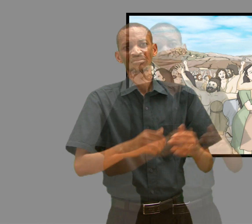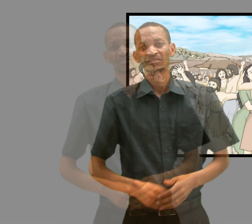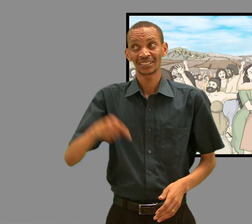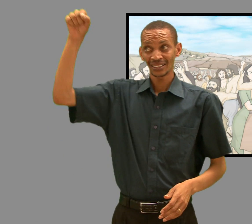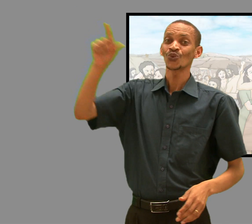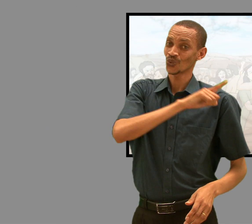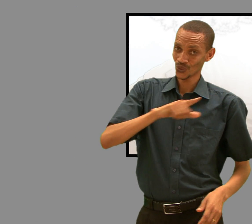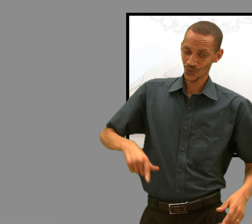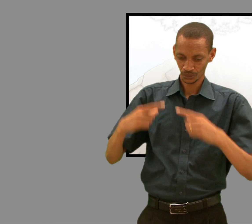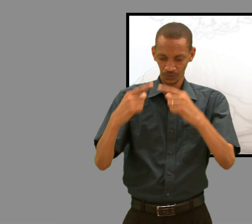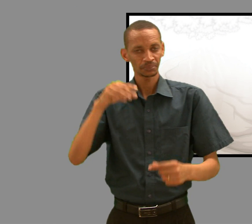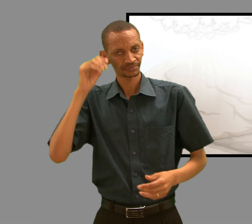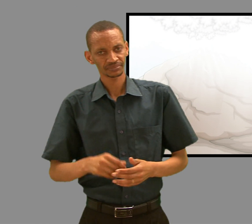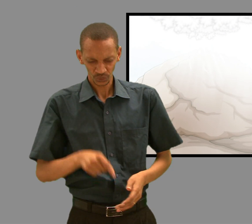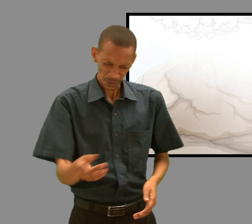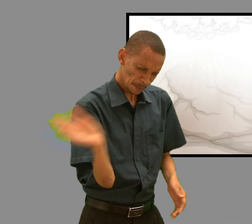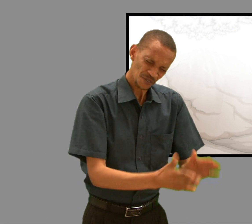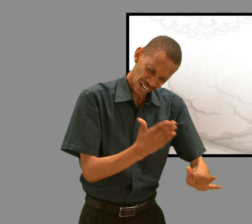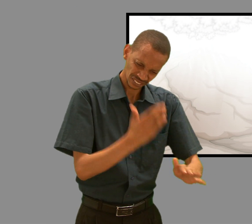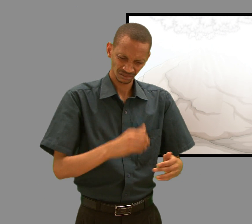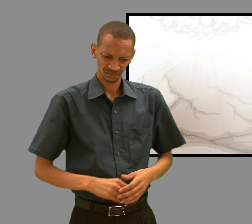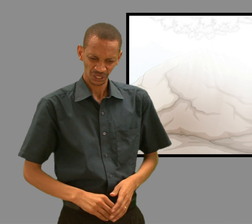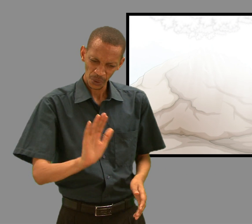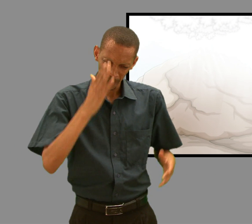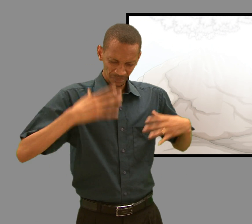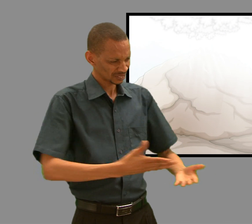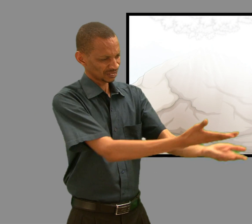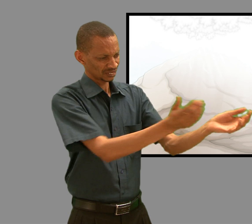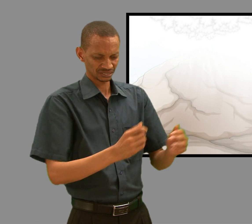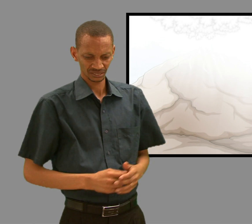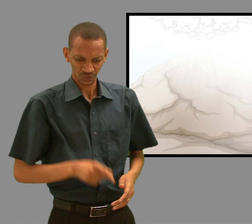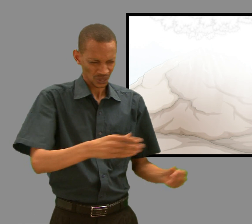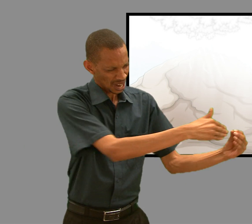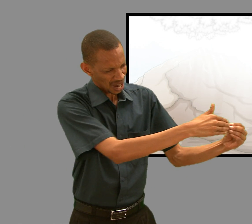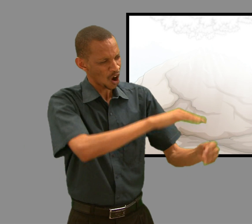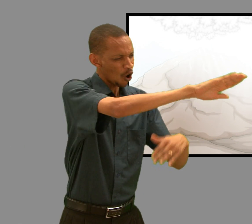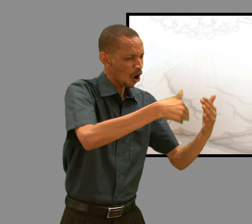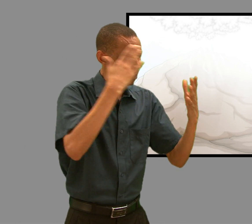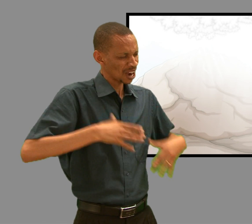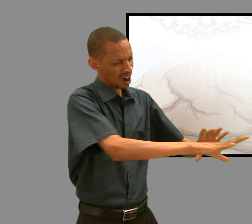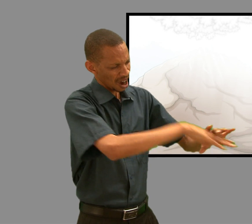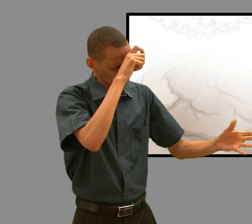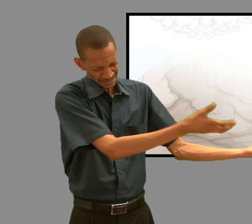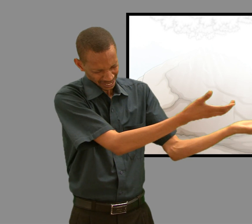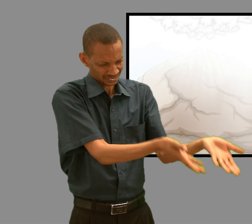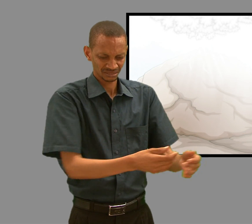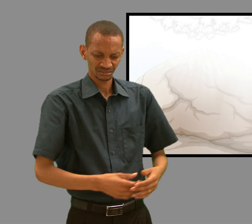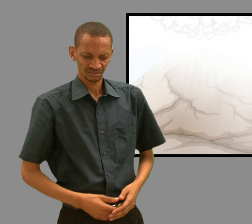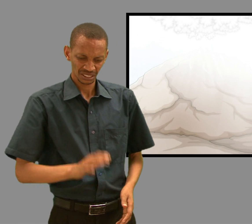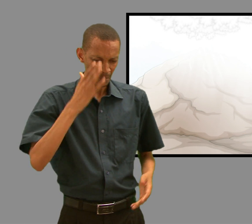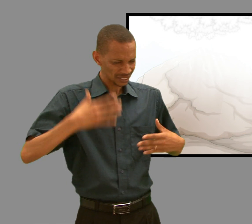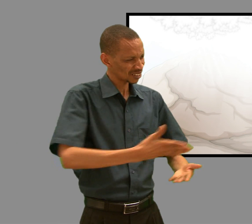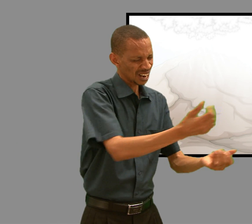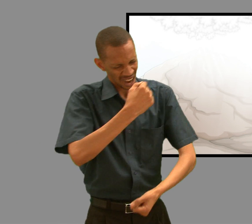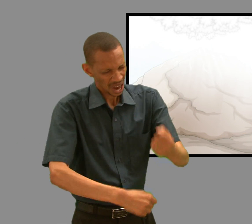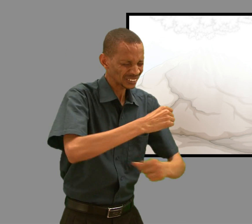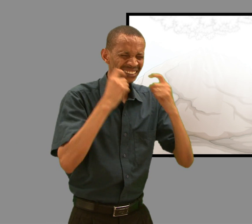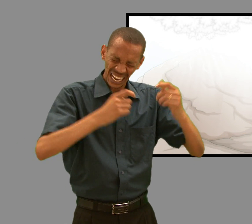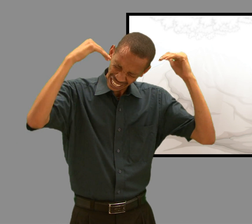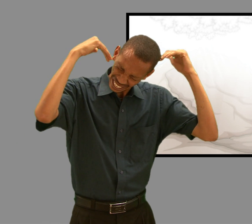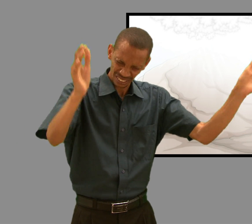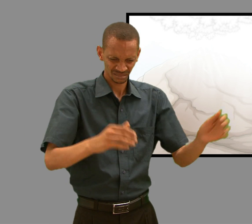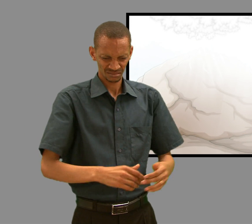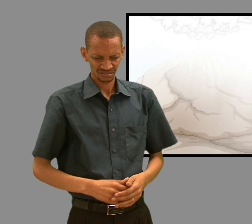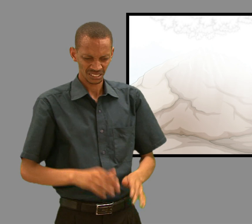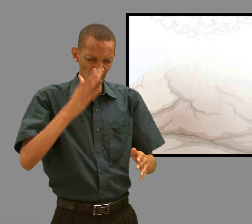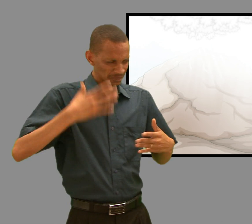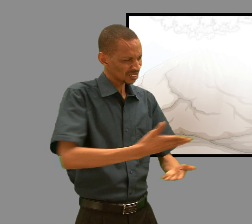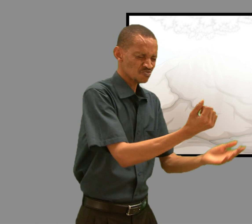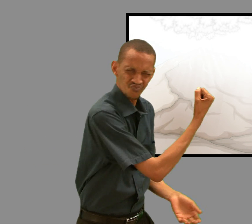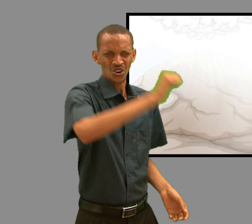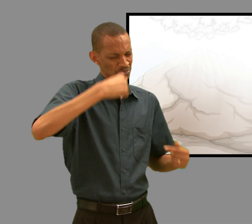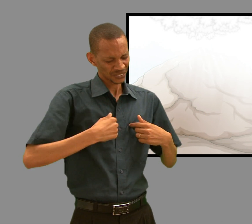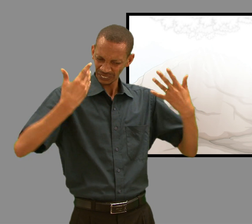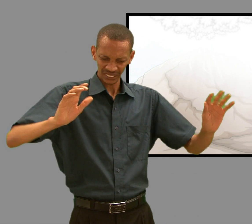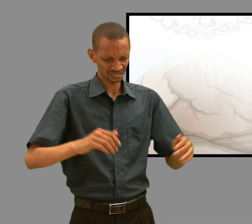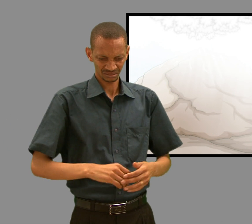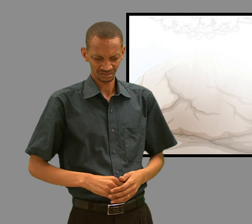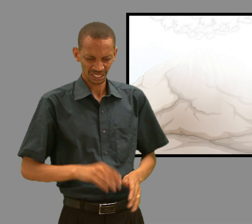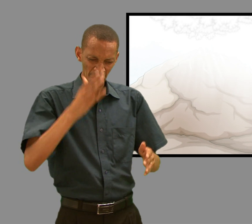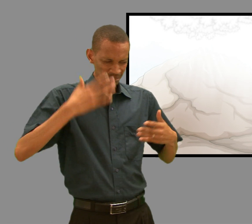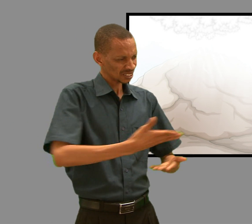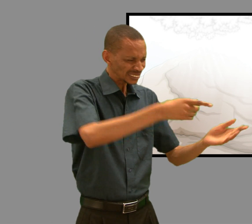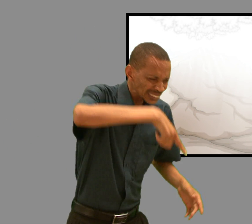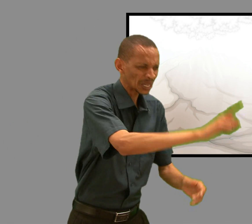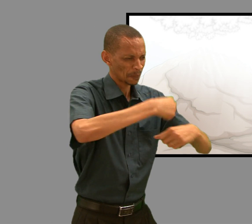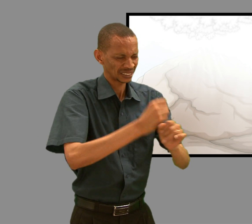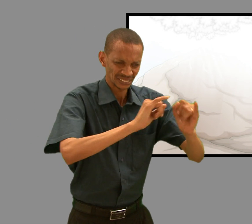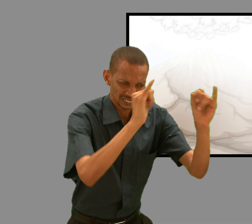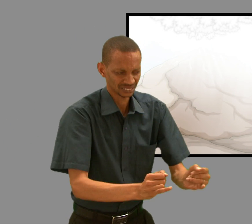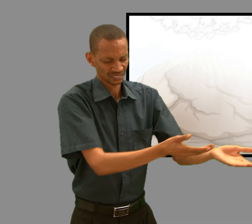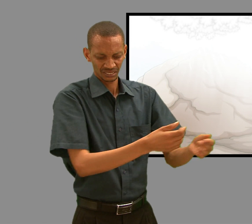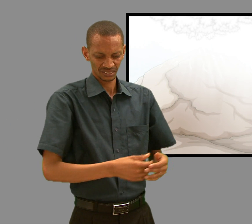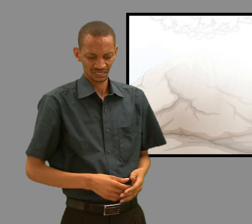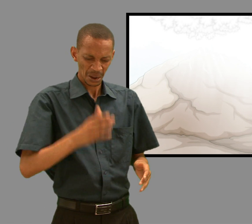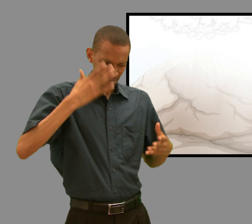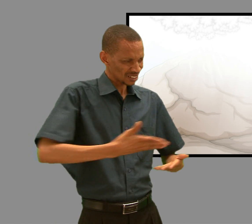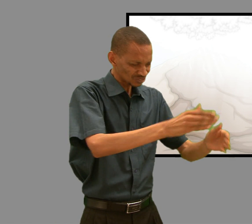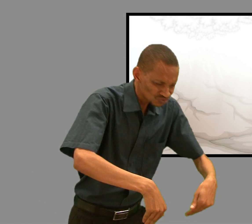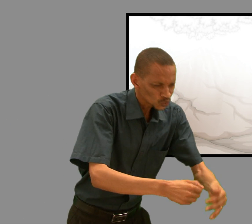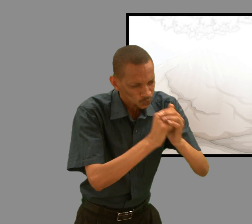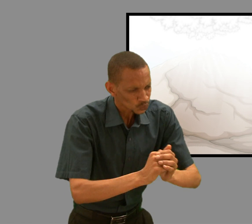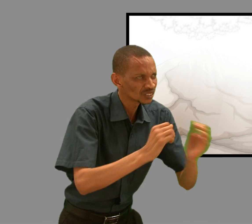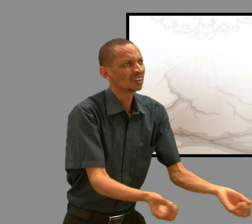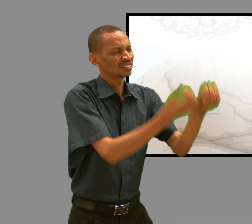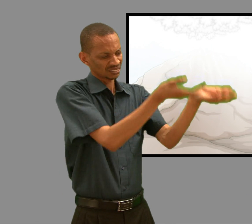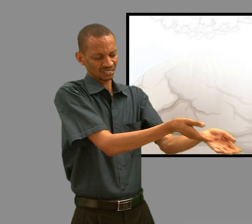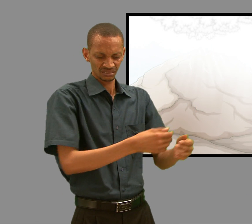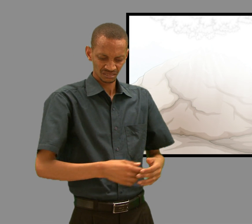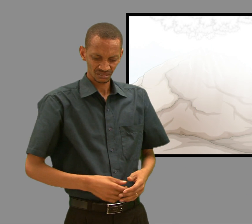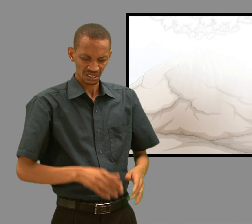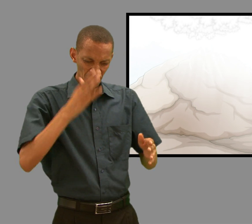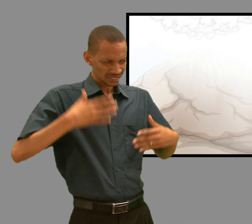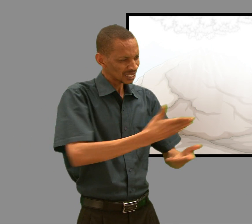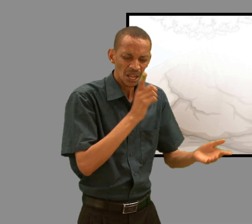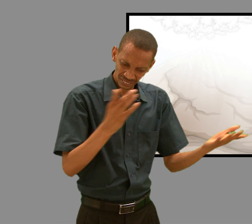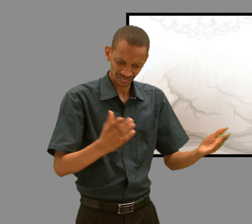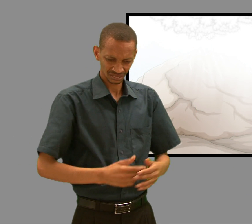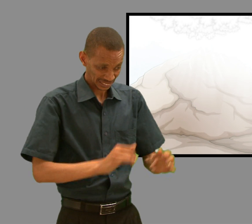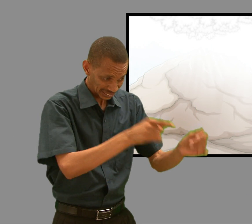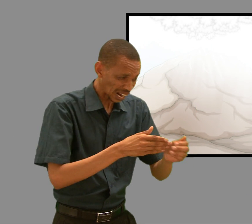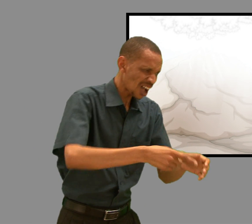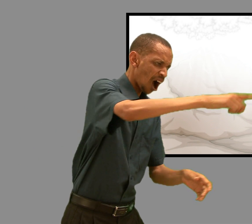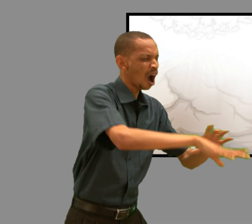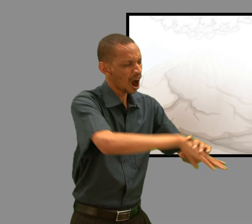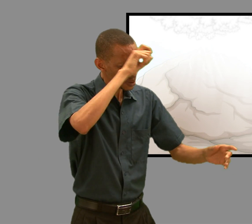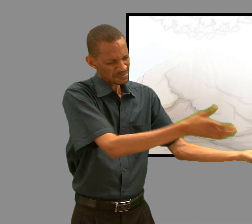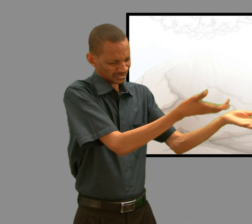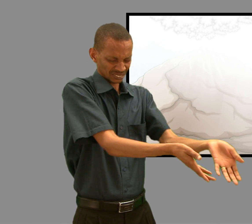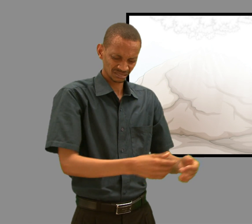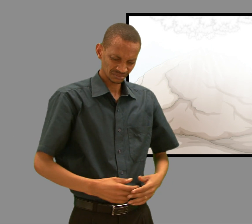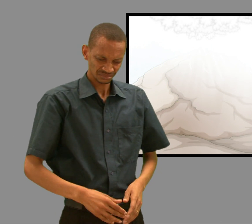Then the LORD said to Moses, “Go down at once, for your people, whom you brought up out of the land of Egypt, have corrupted themselves. How quickly they have turned aside from the way that I commanded them! They have made for themselves a molten calf and have bowed down to it.